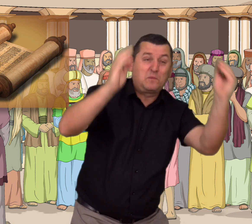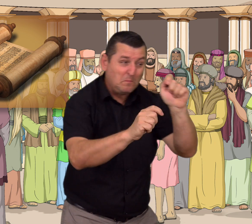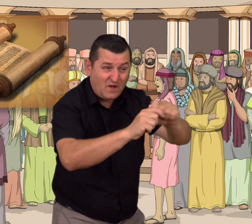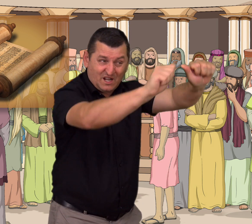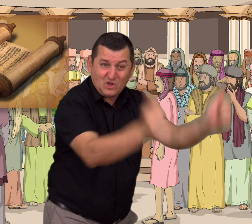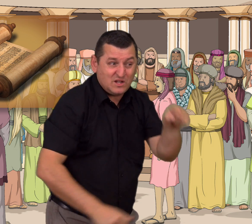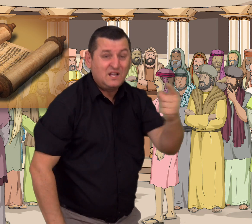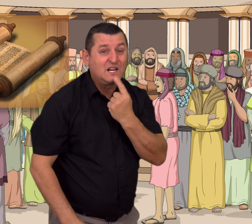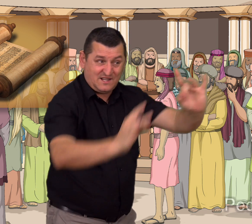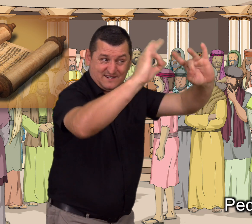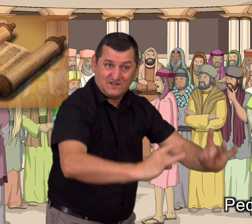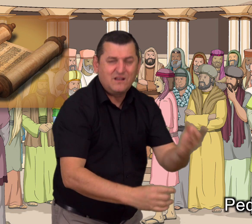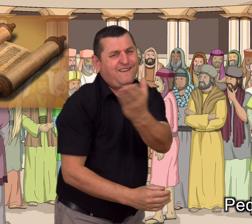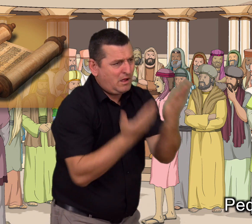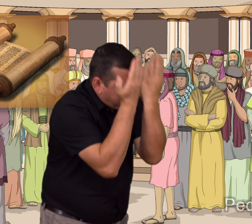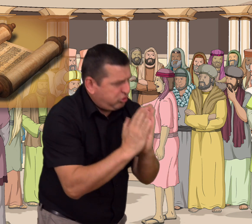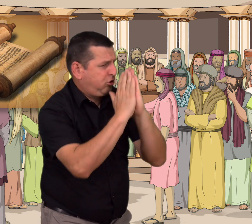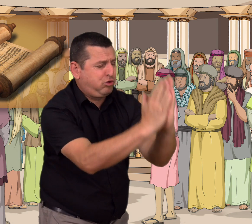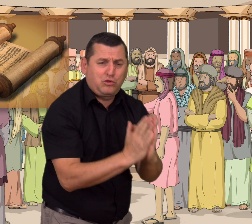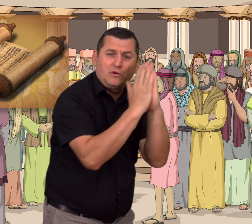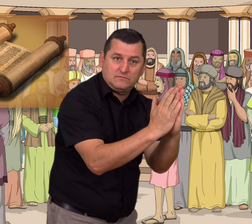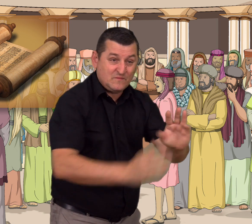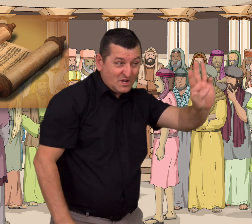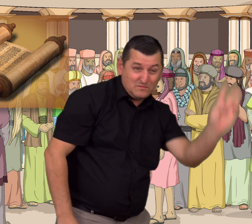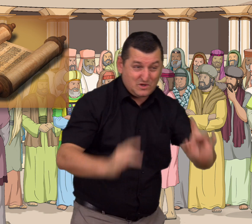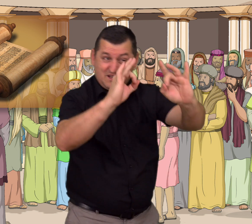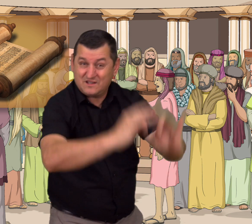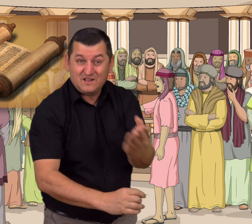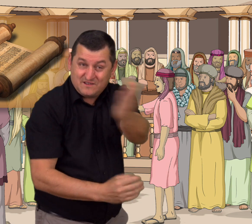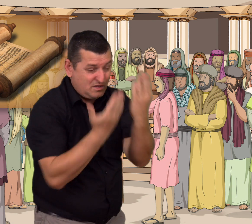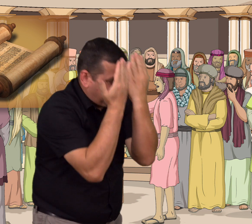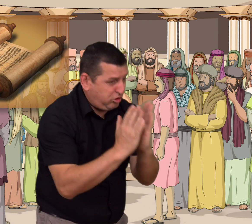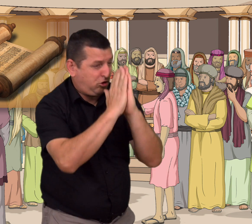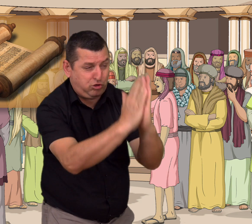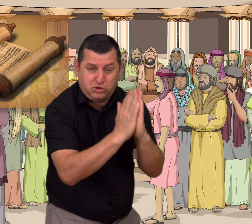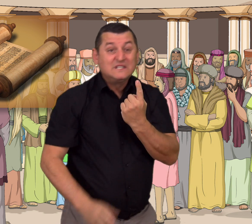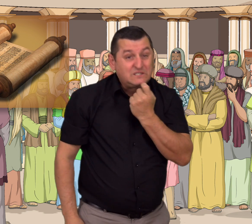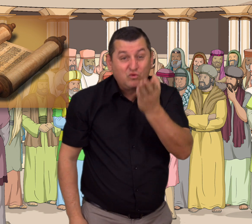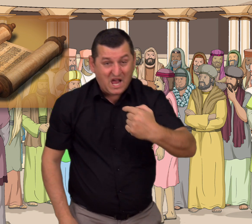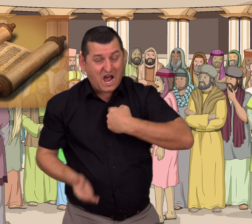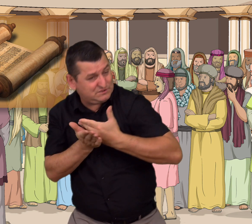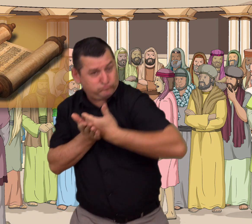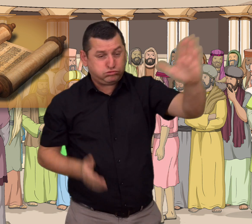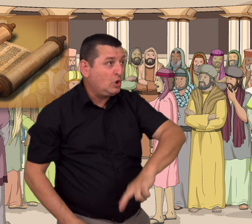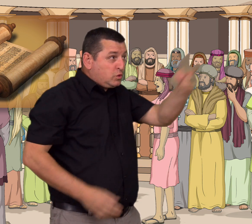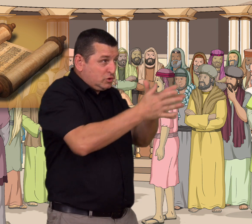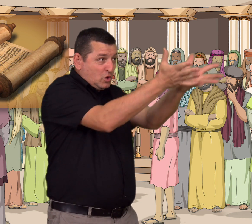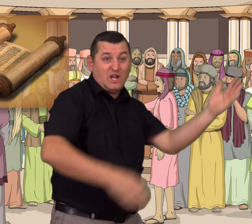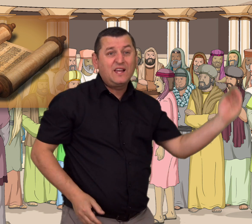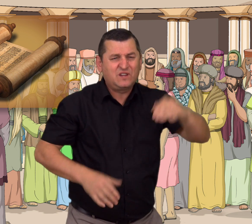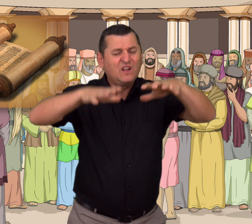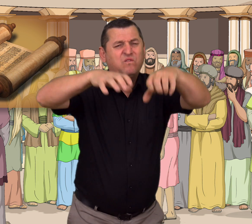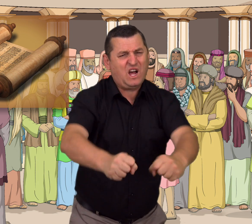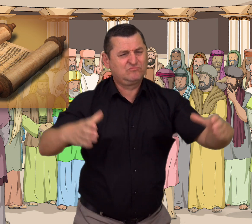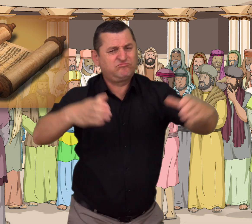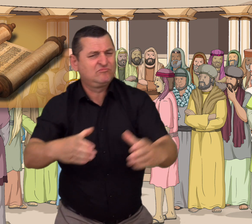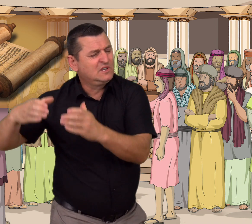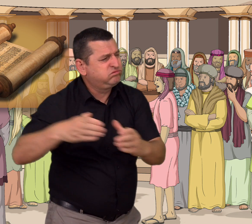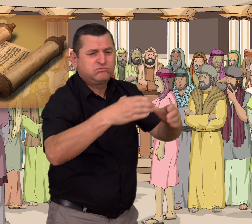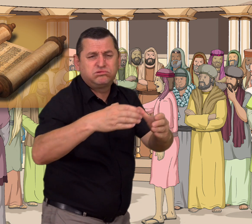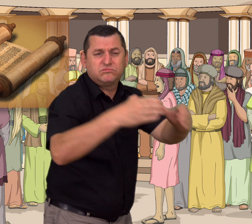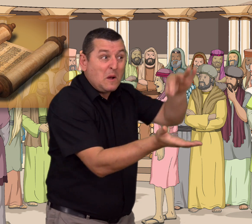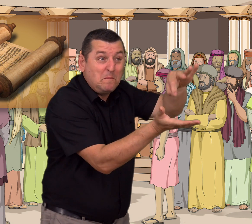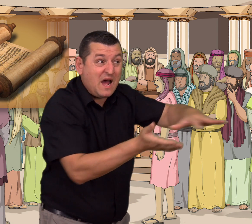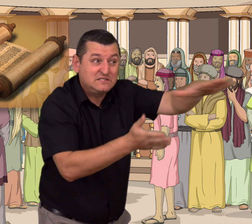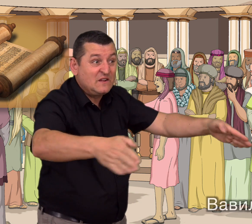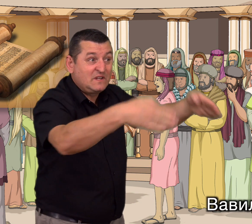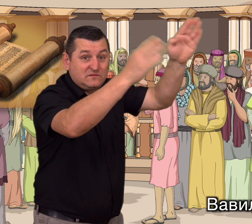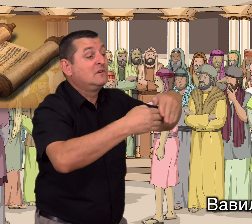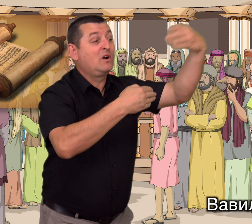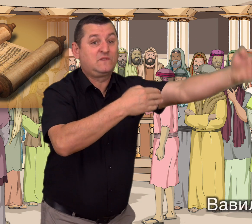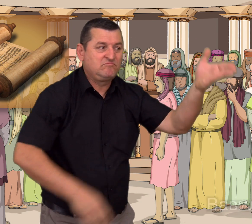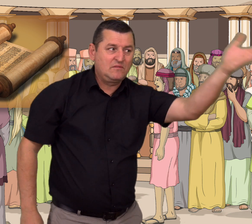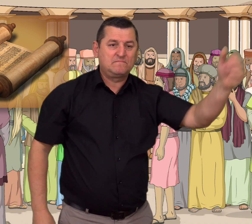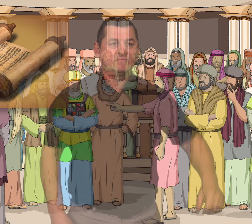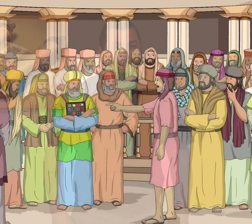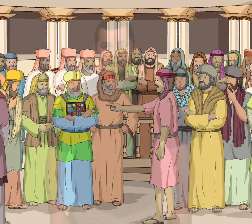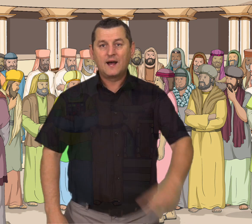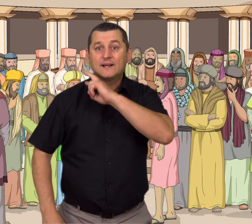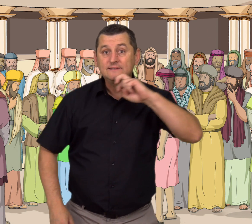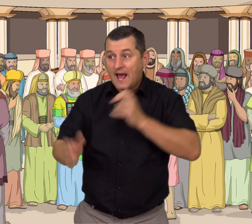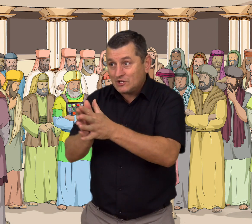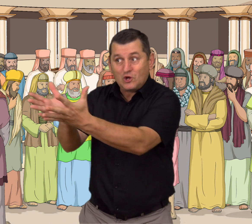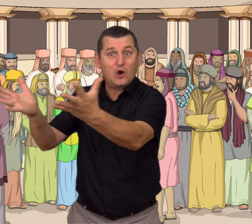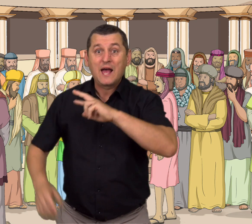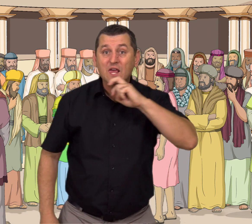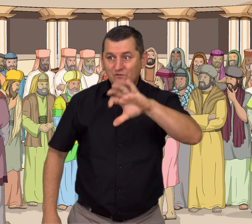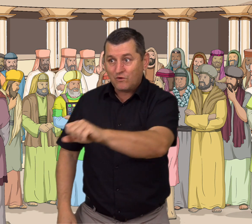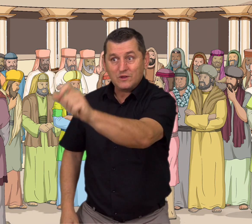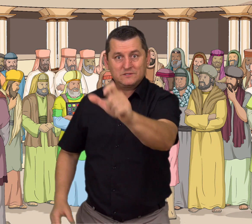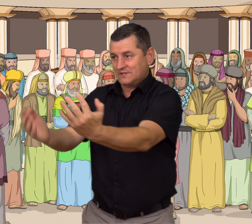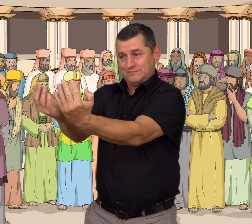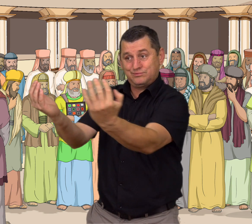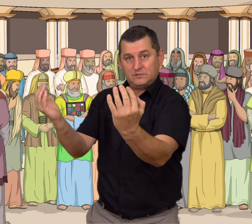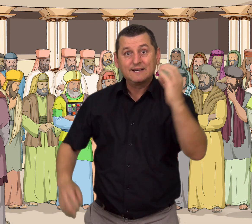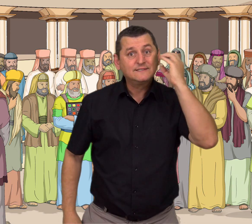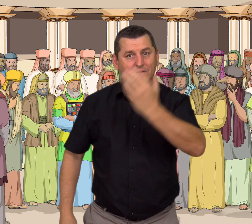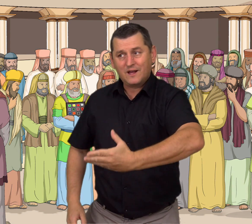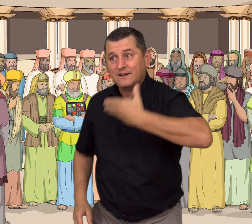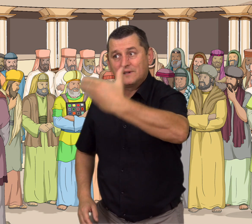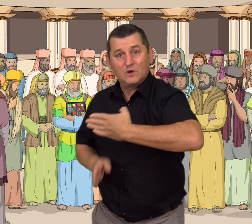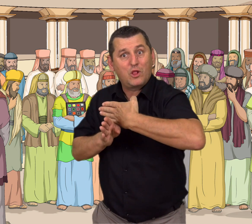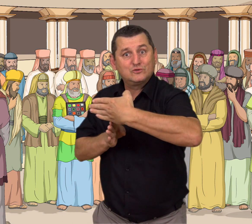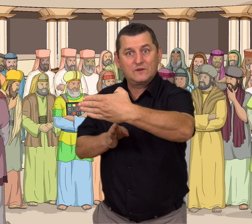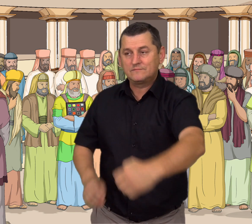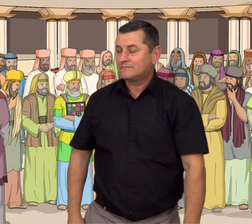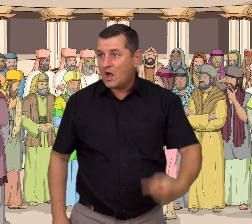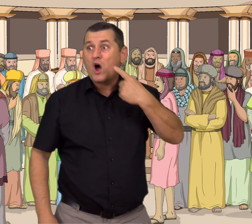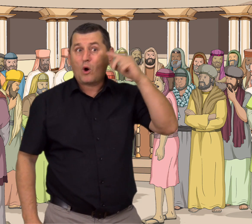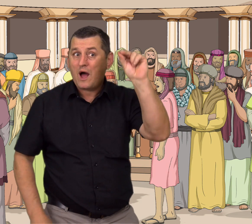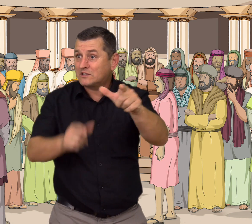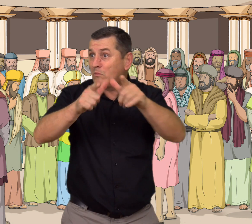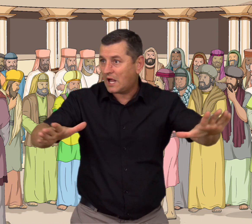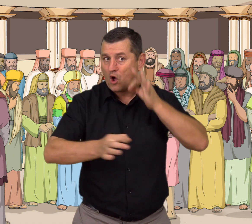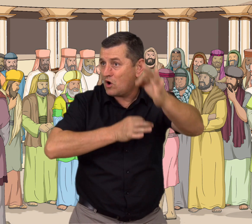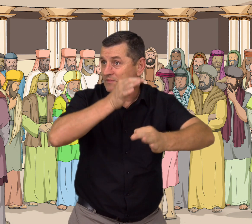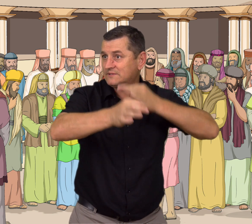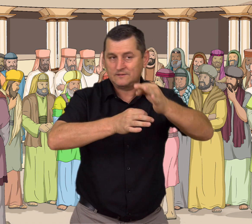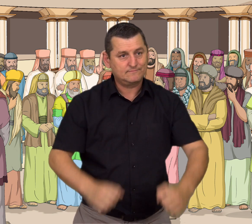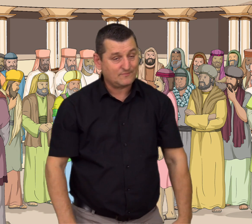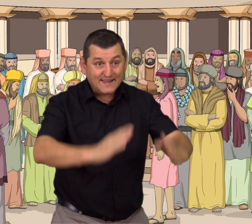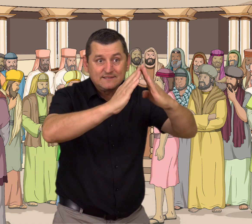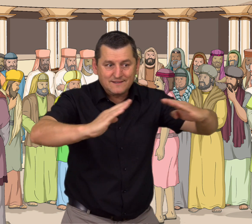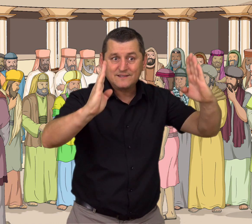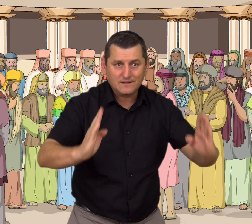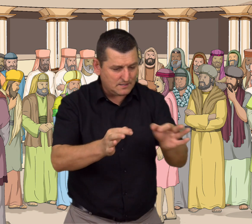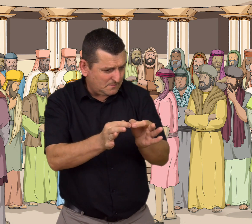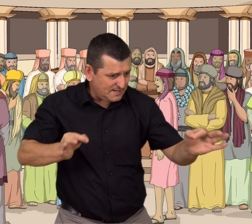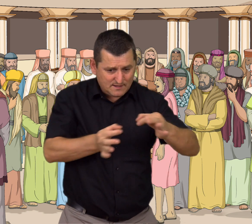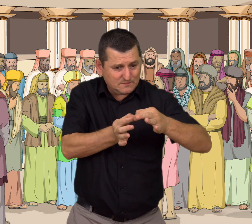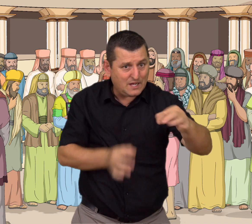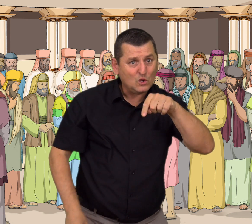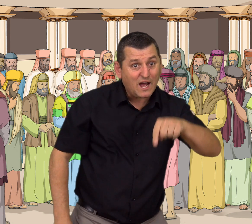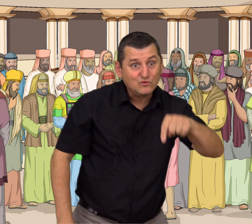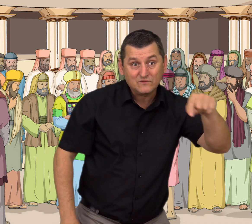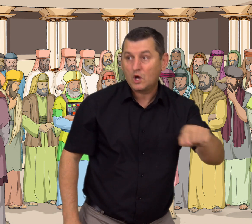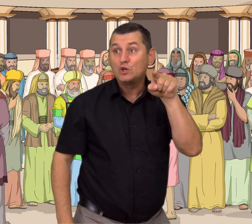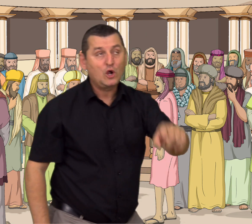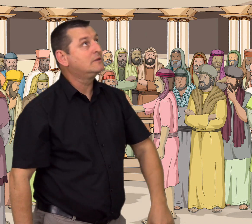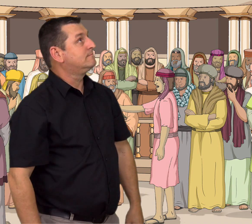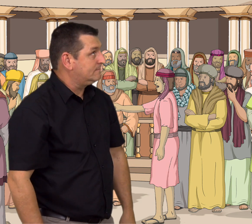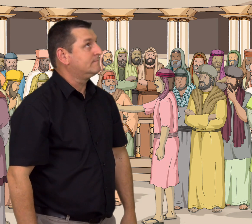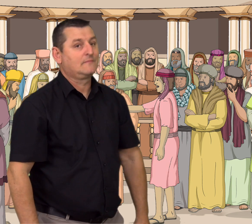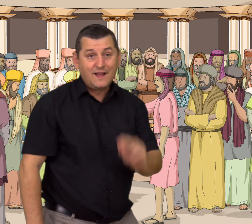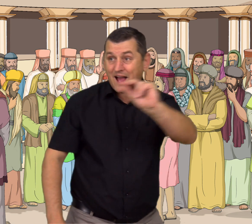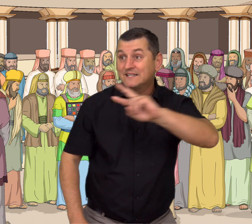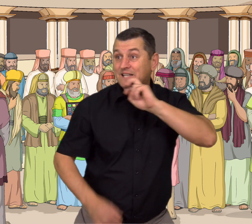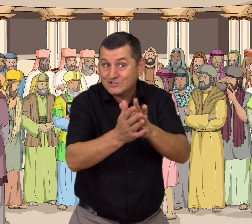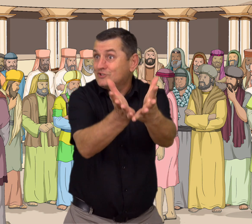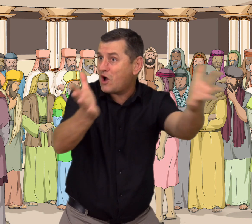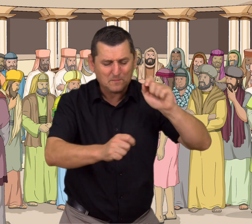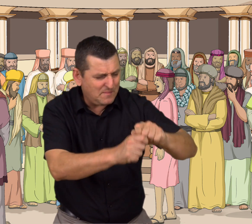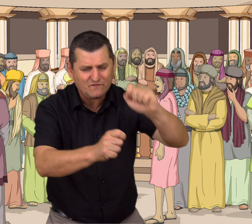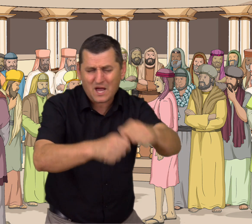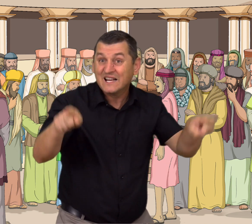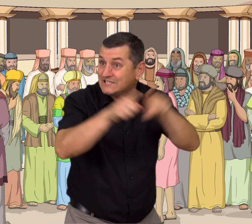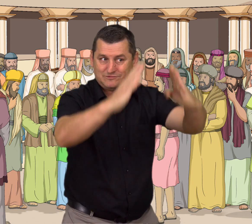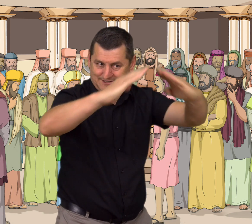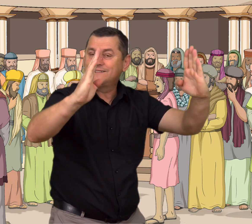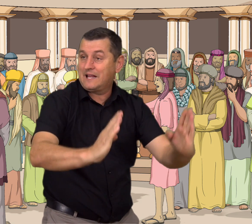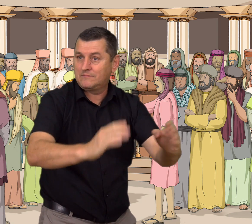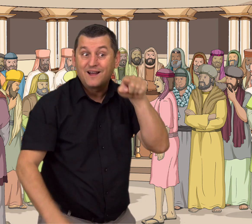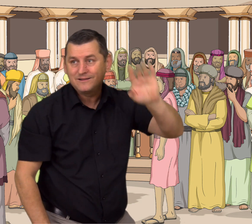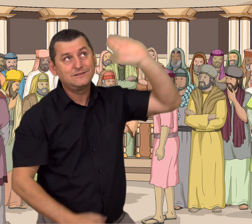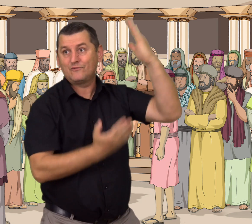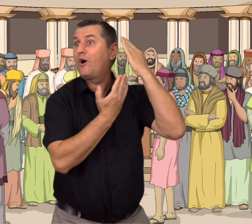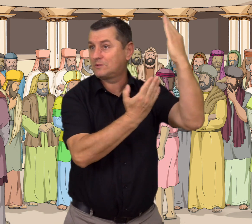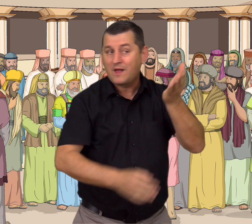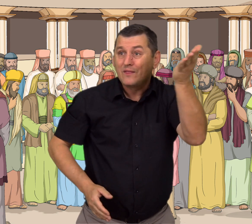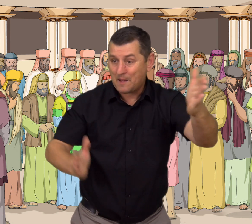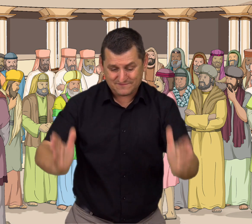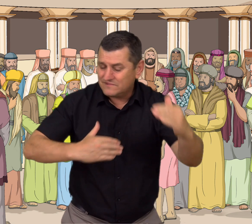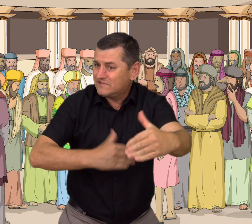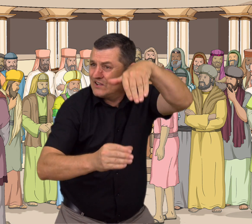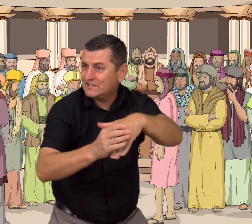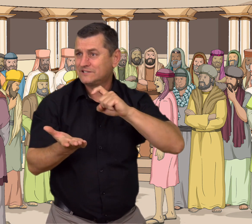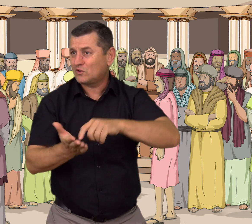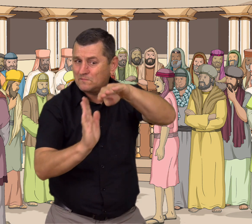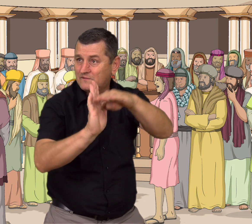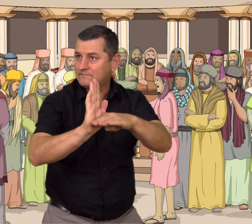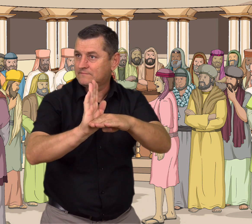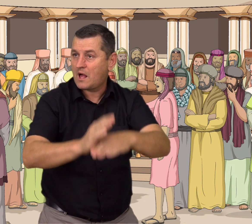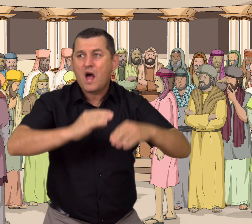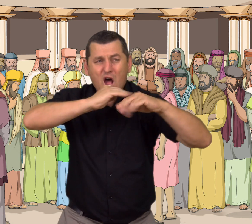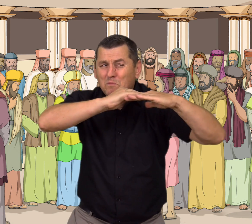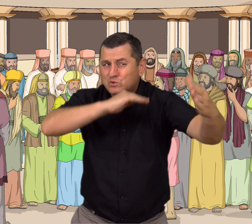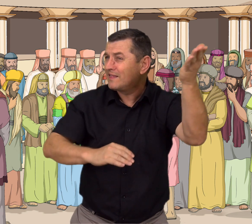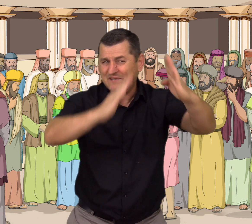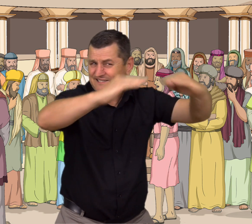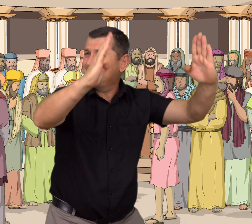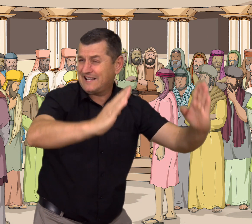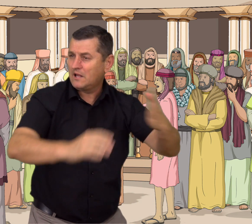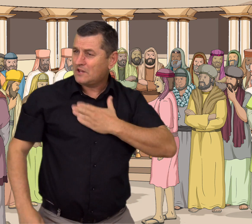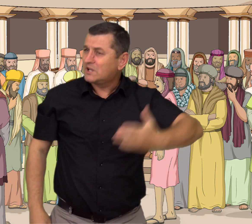You have taken along the tabernacle of Molech and the star of your god Rephan, the idols you made to worship. Therefore I will send you into exile beyond Babylon.’ Our fathers had the tabernacle of the Testimony with them in the wilderness.